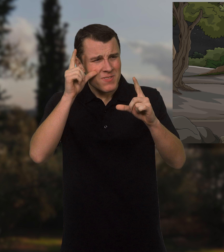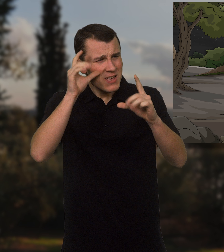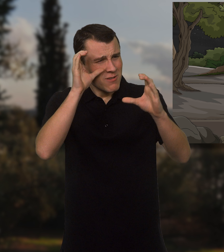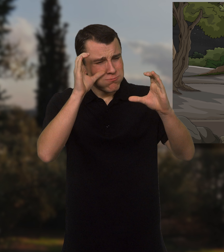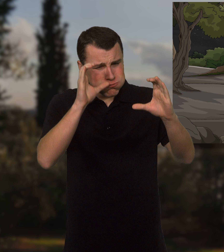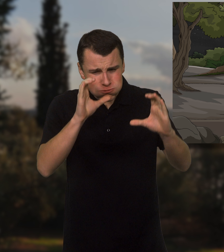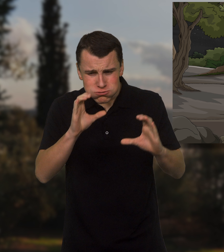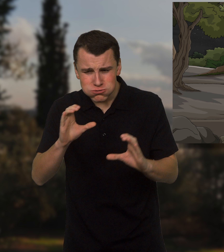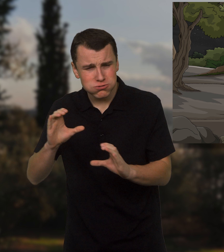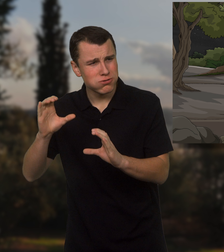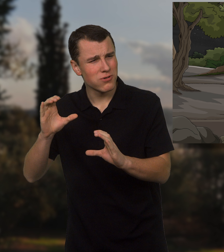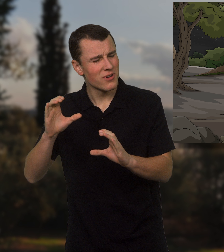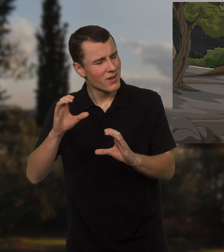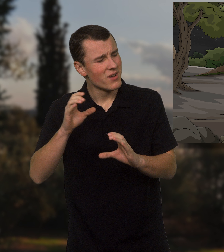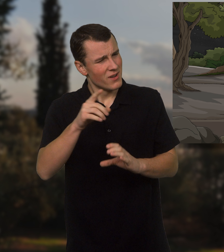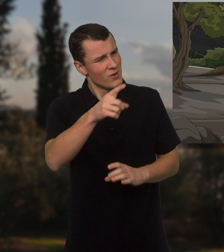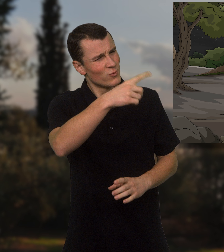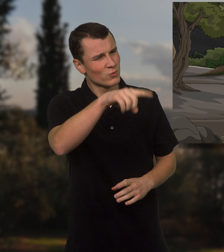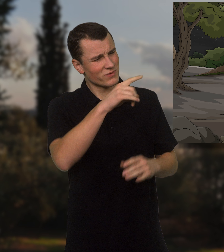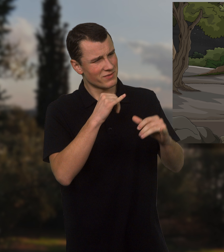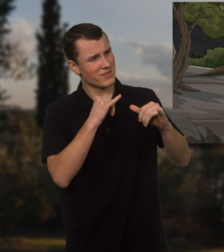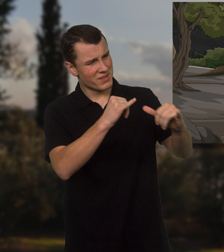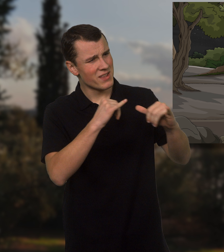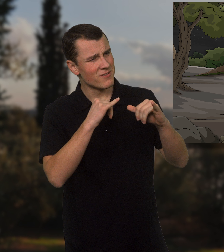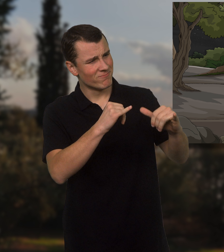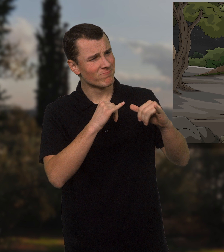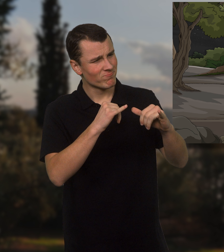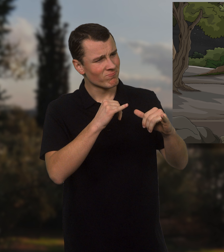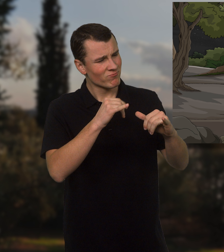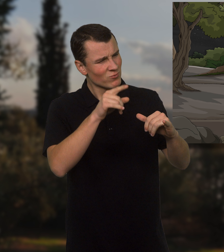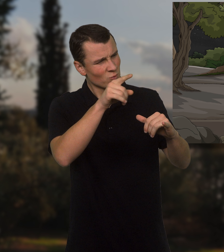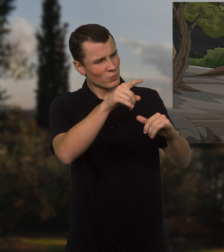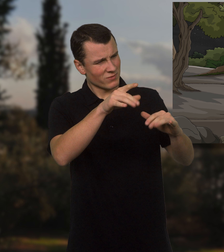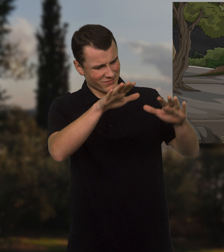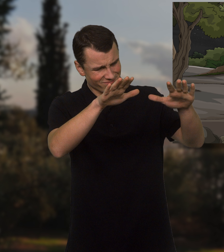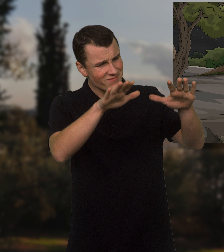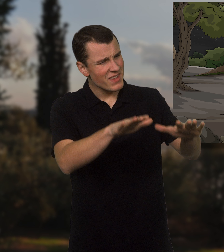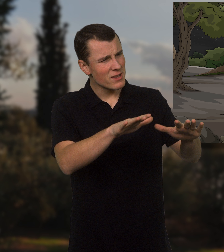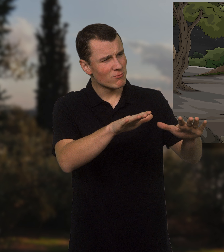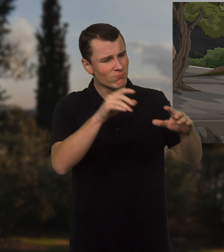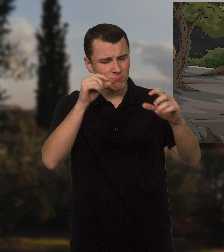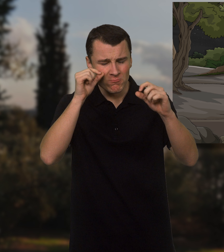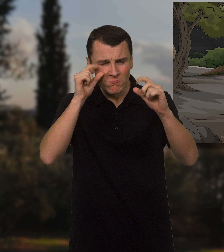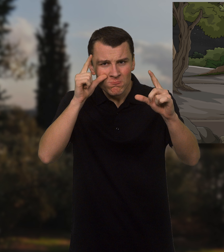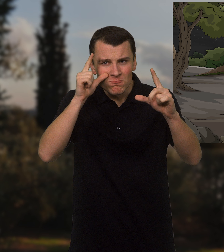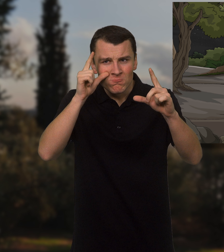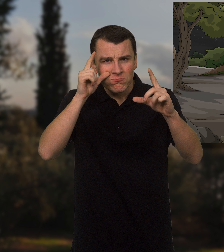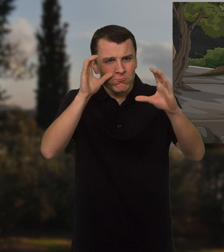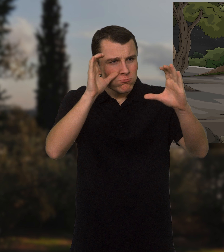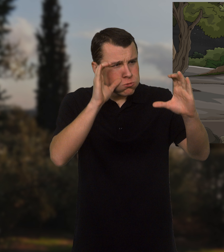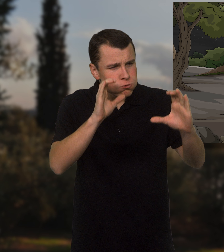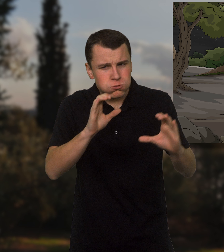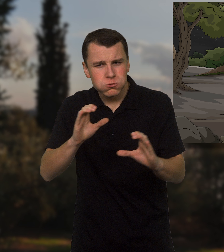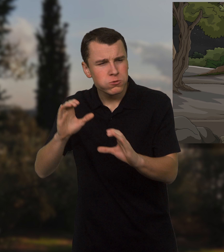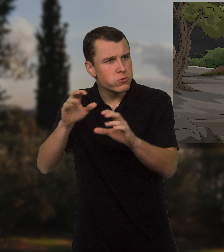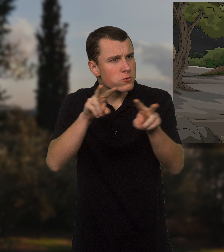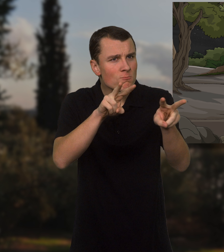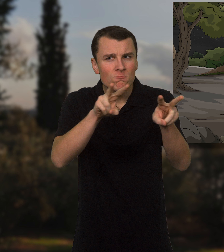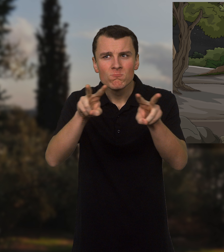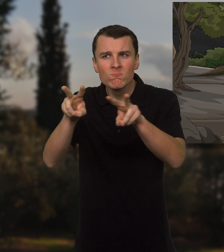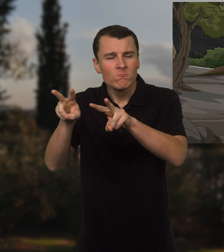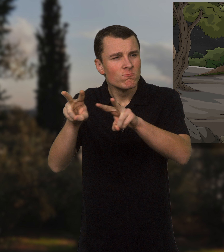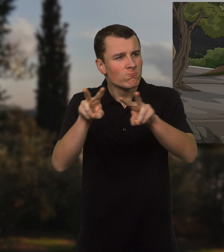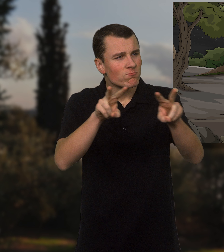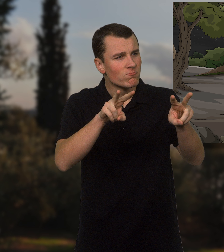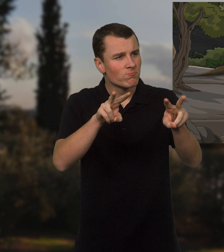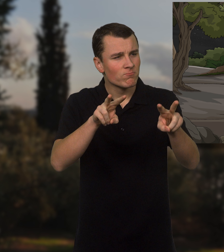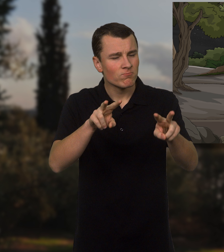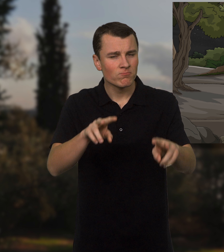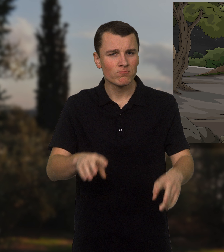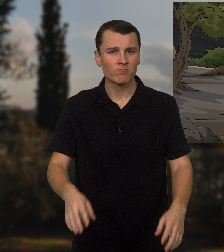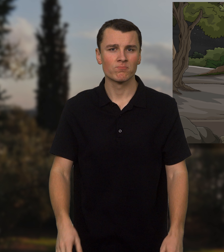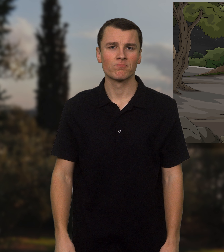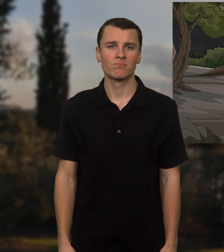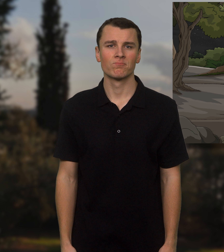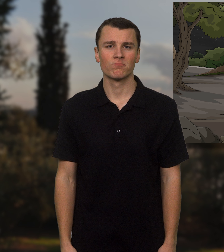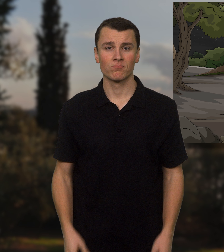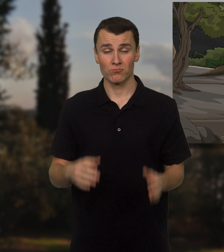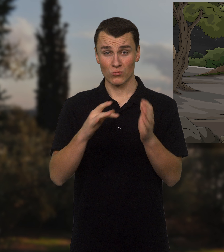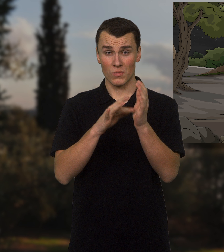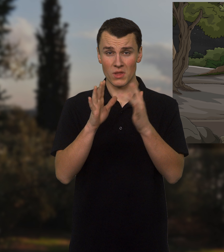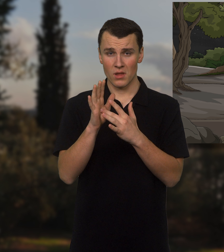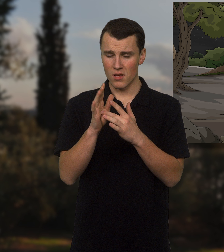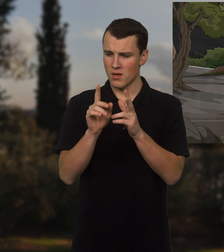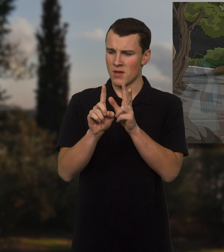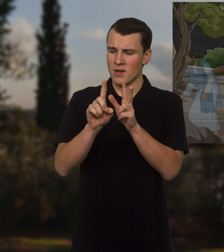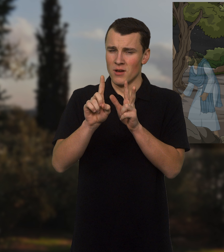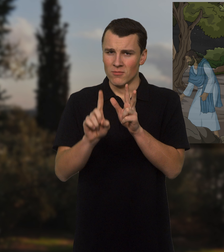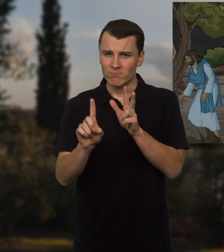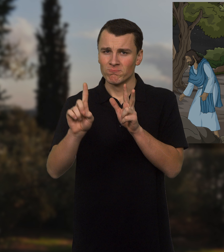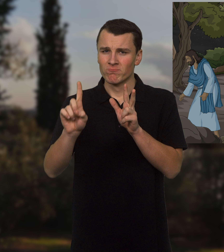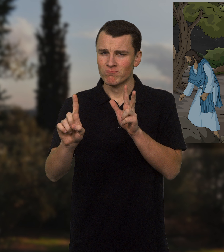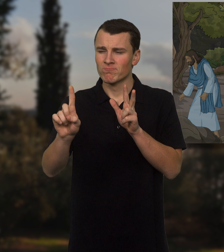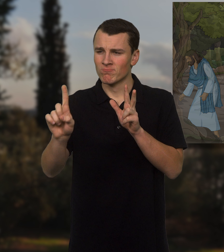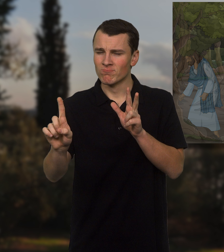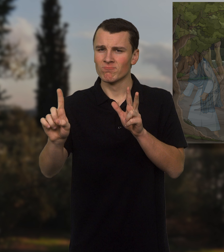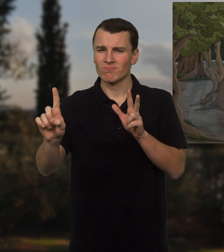Stay here and keep watch with Me.”